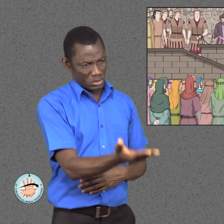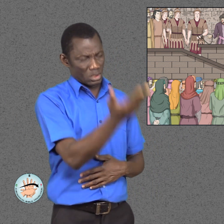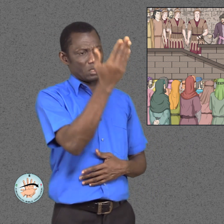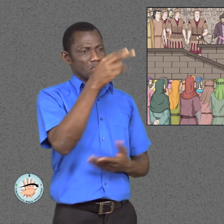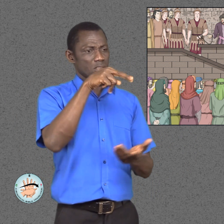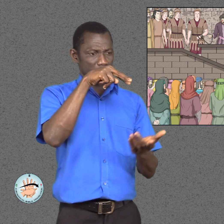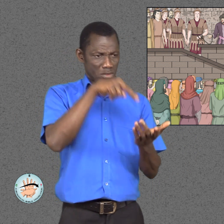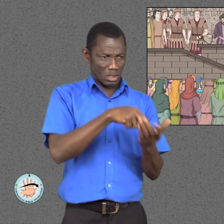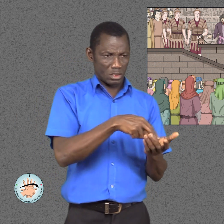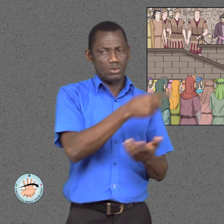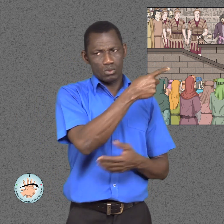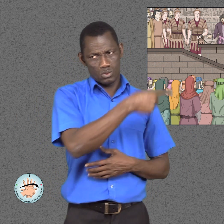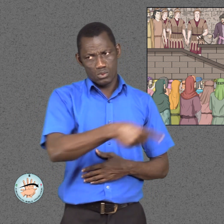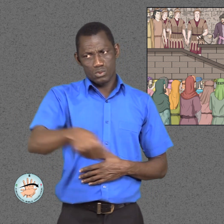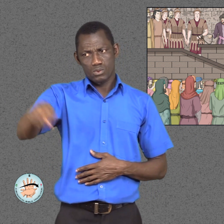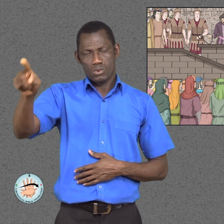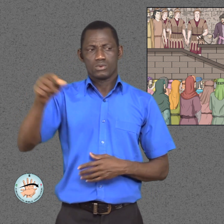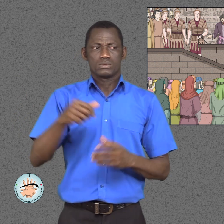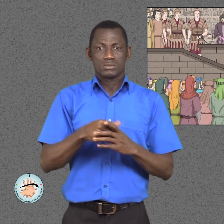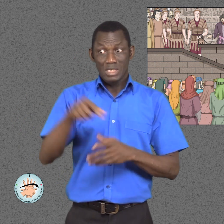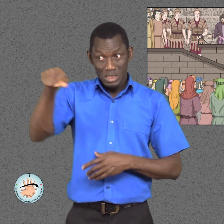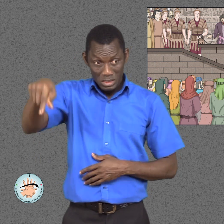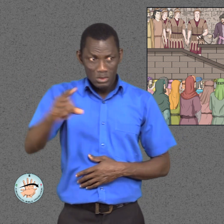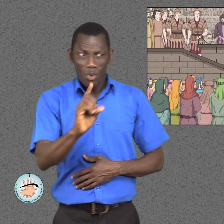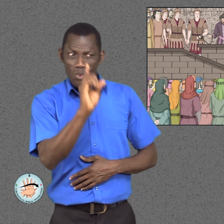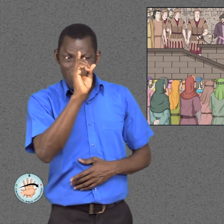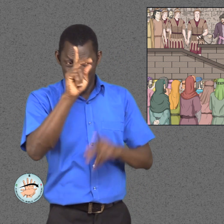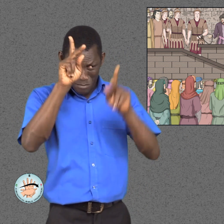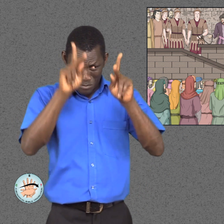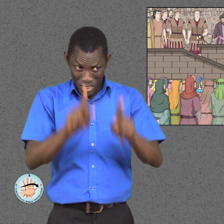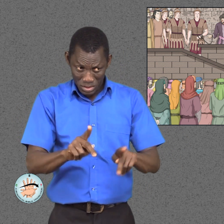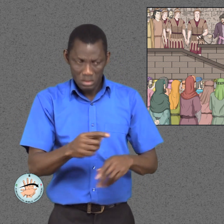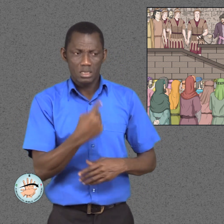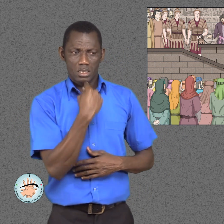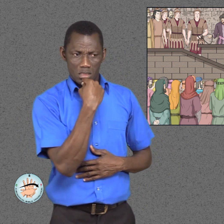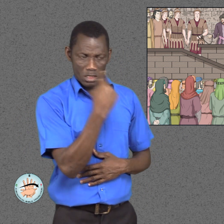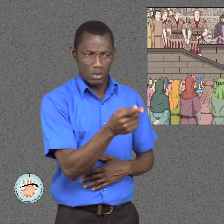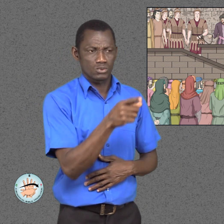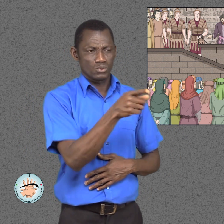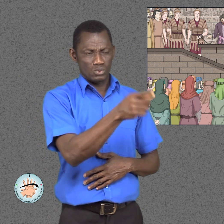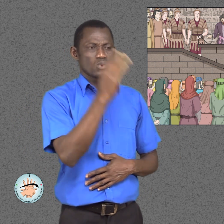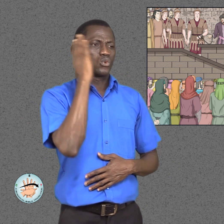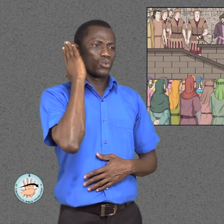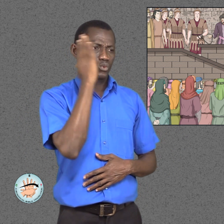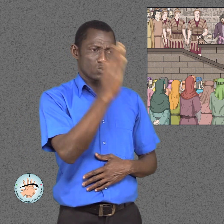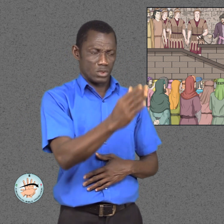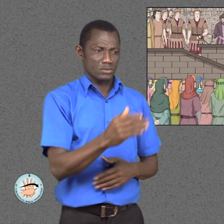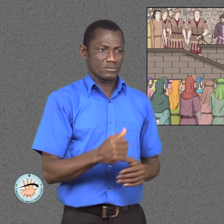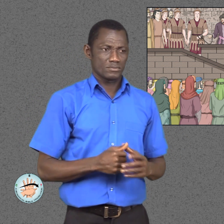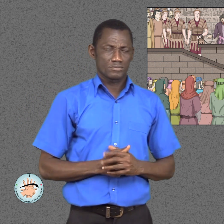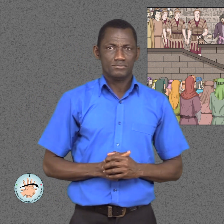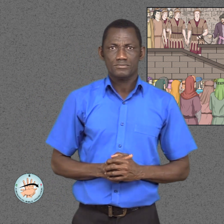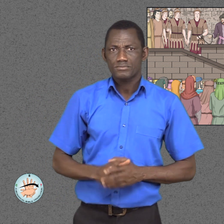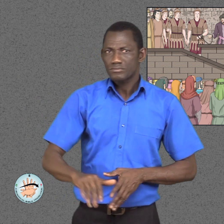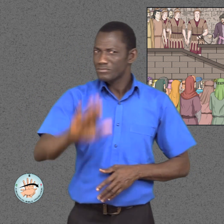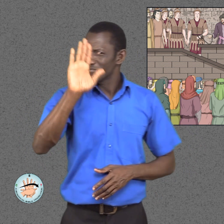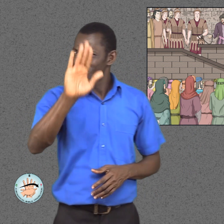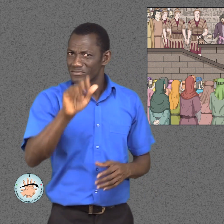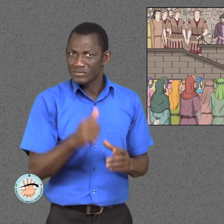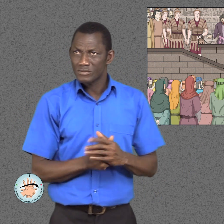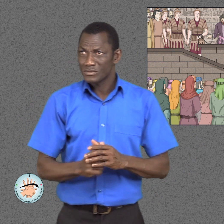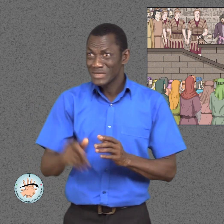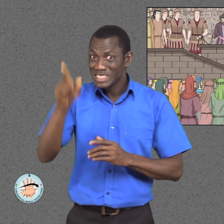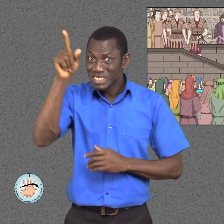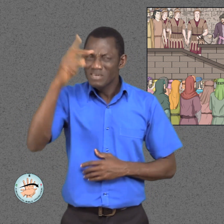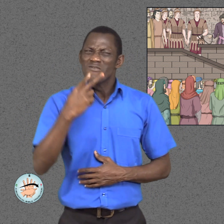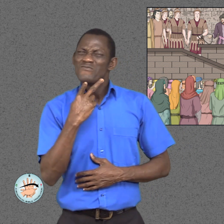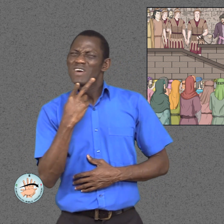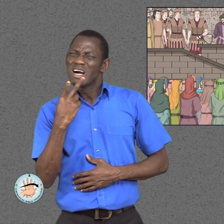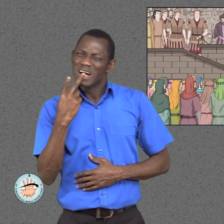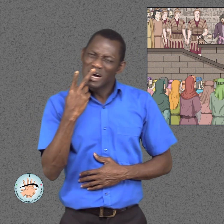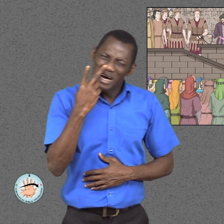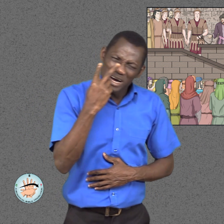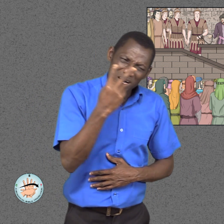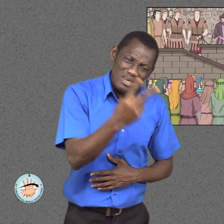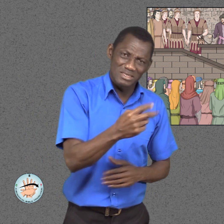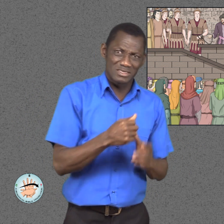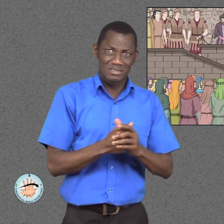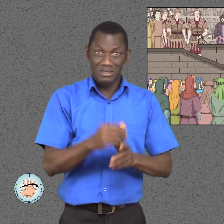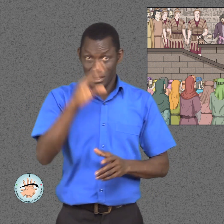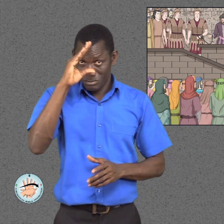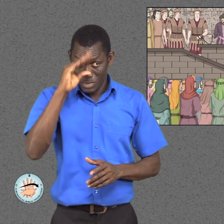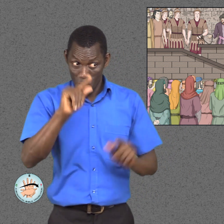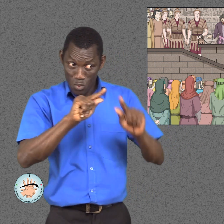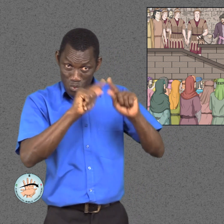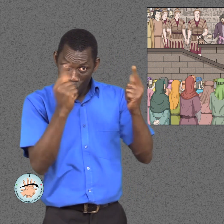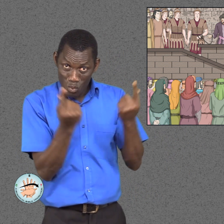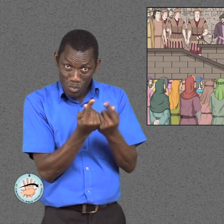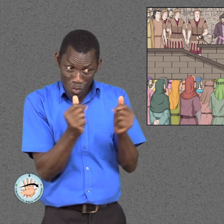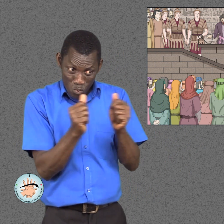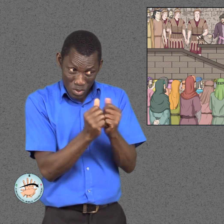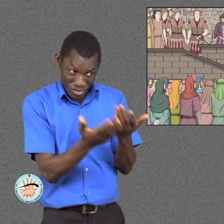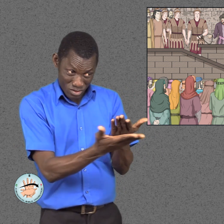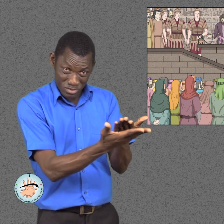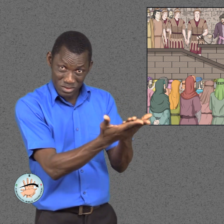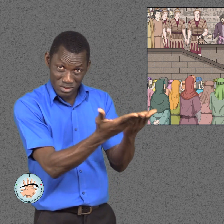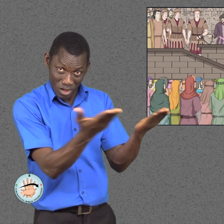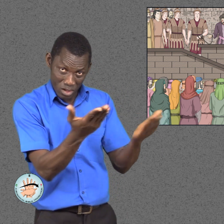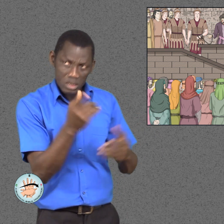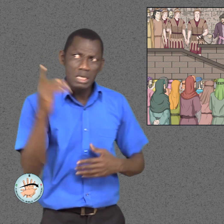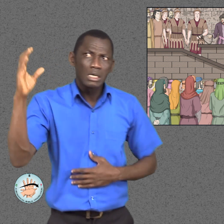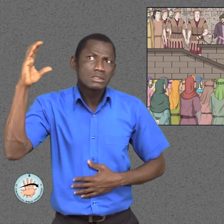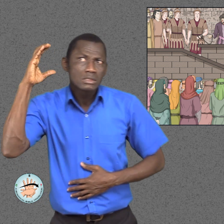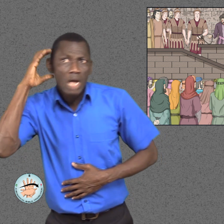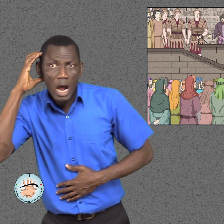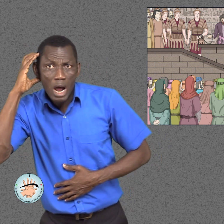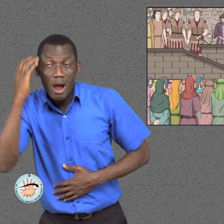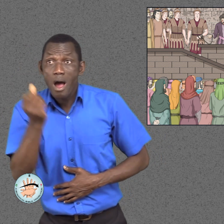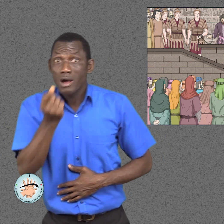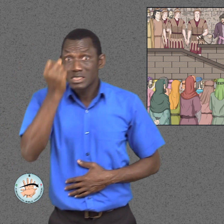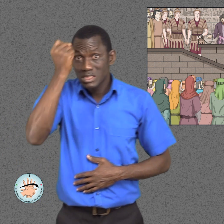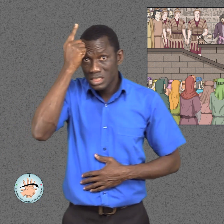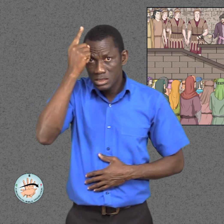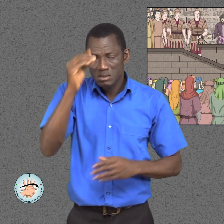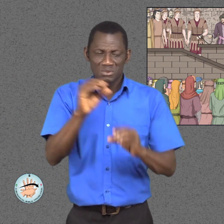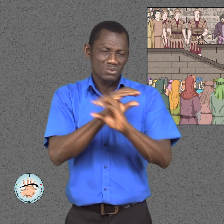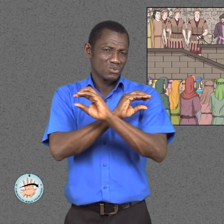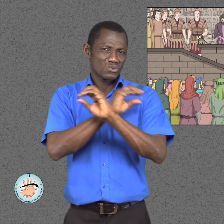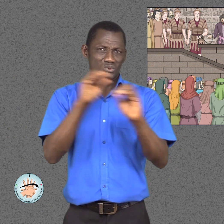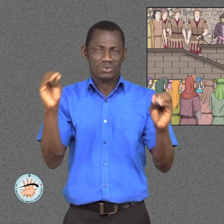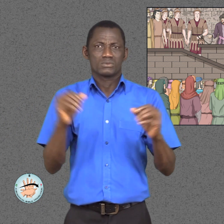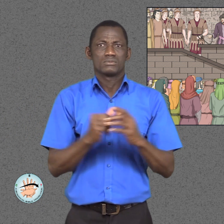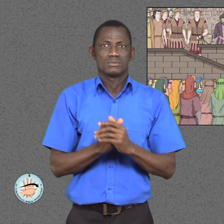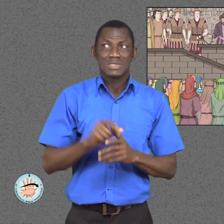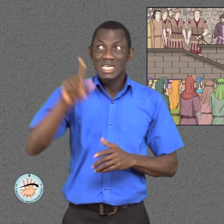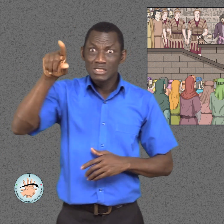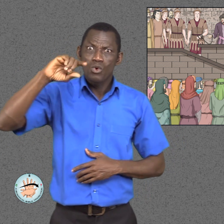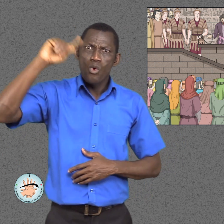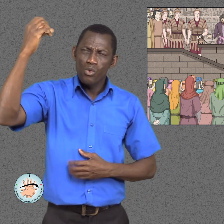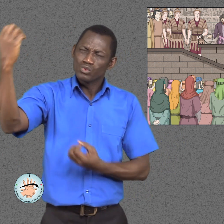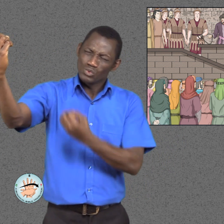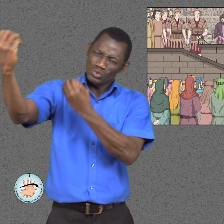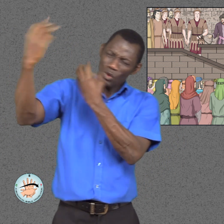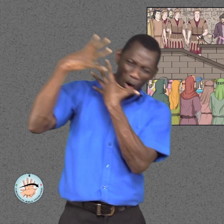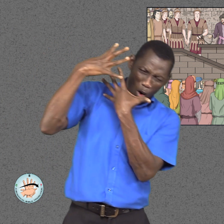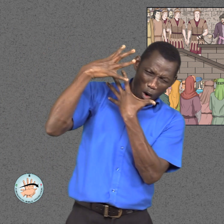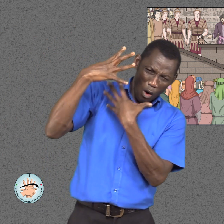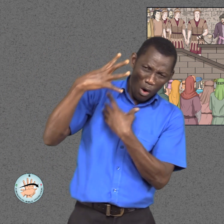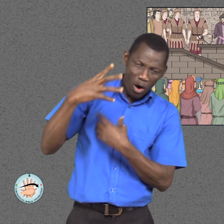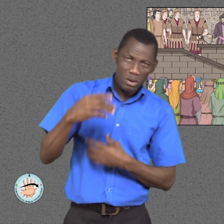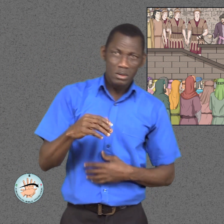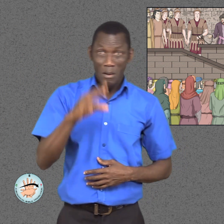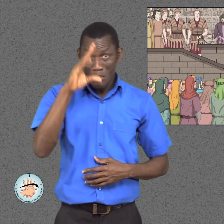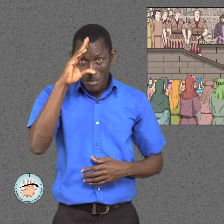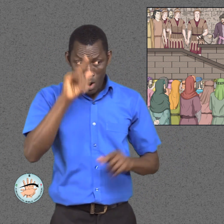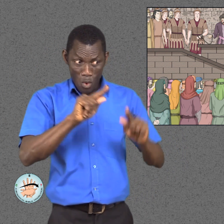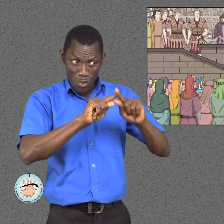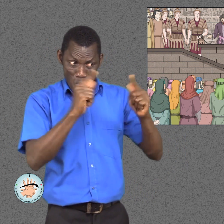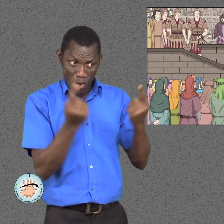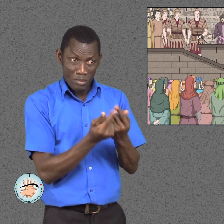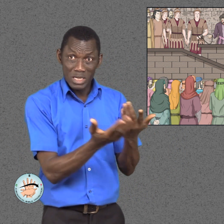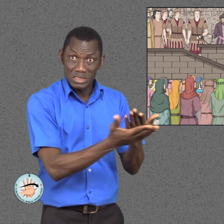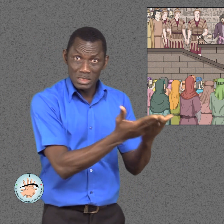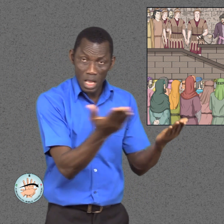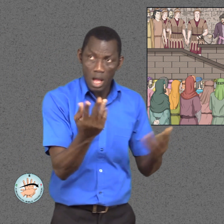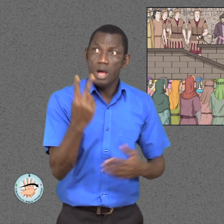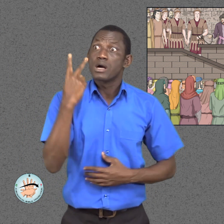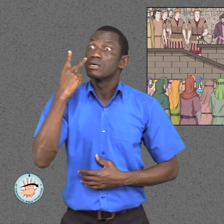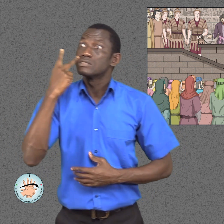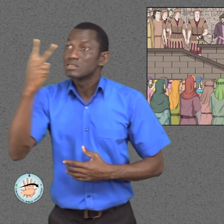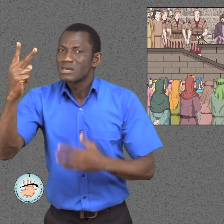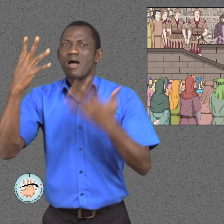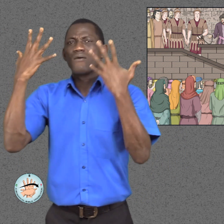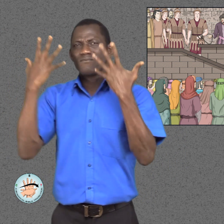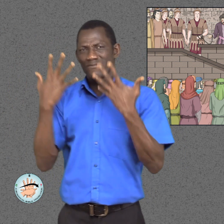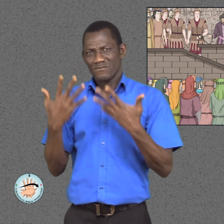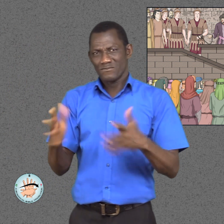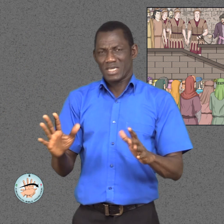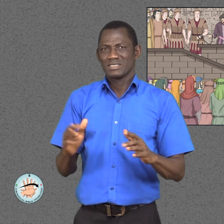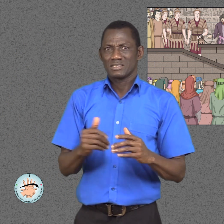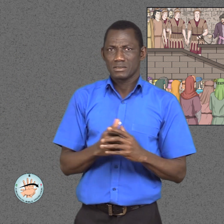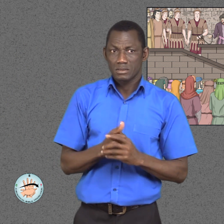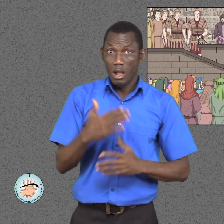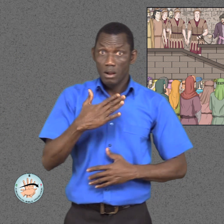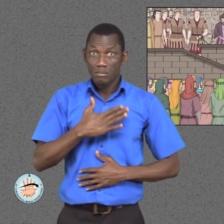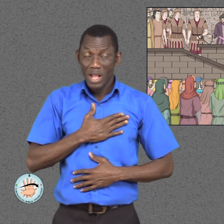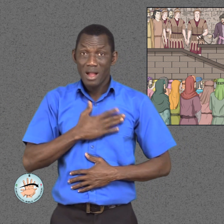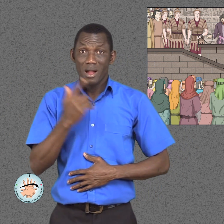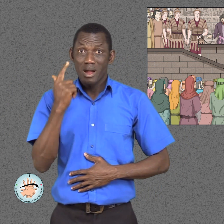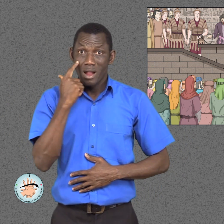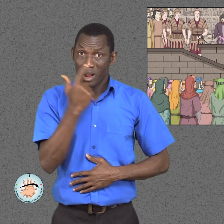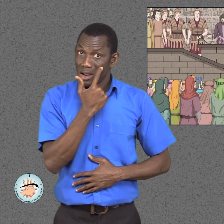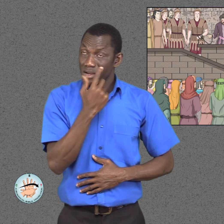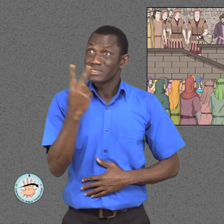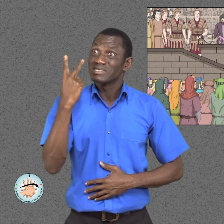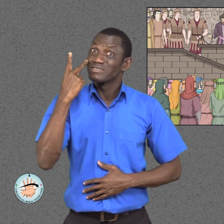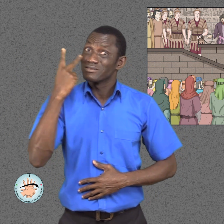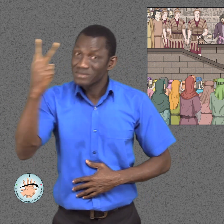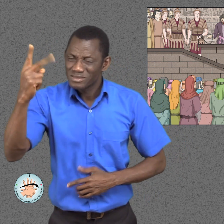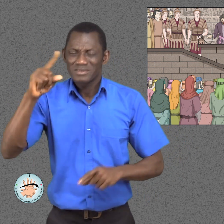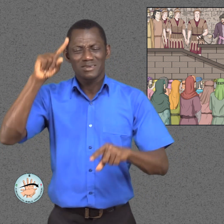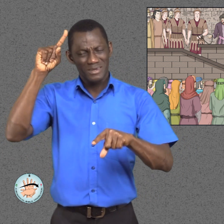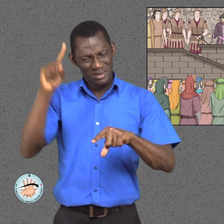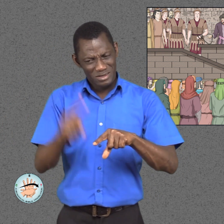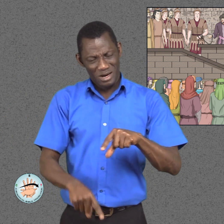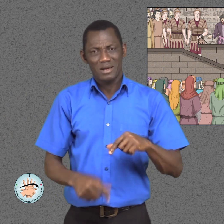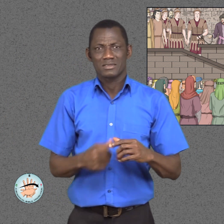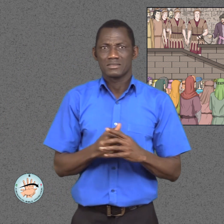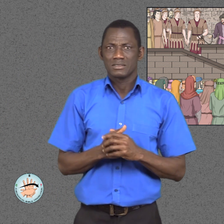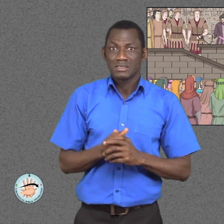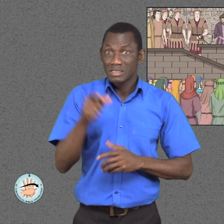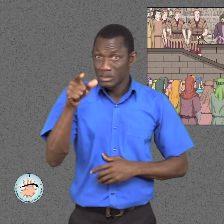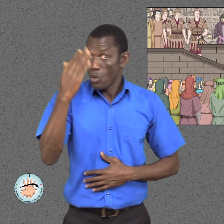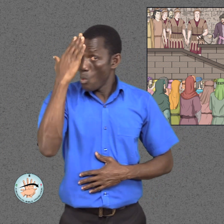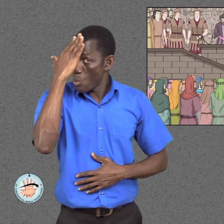Then I asked, ‘What should I do, Lord?’ ‘Get up and go into Damascus,’ He told me.